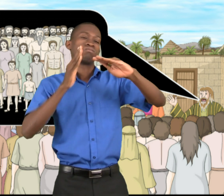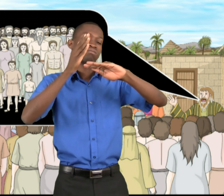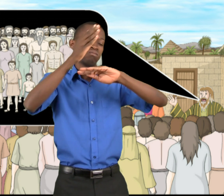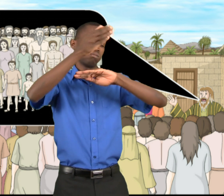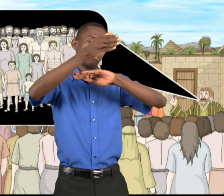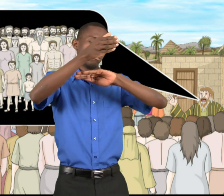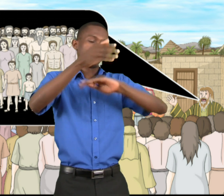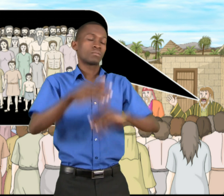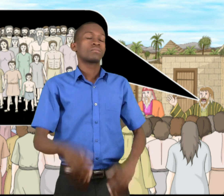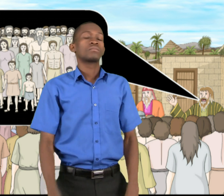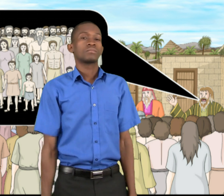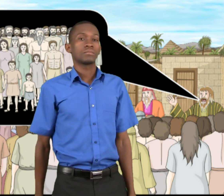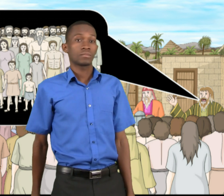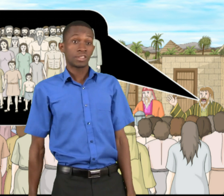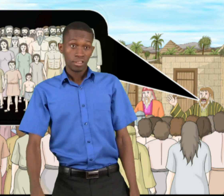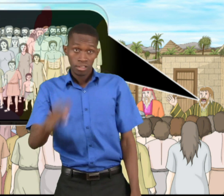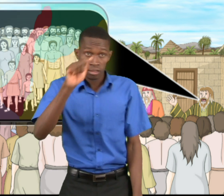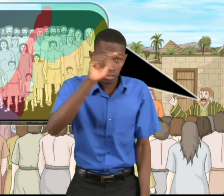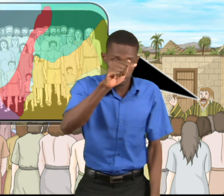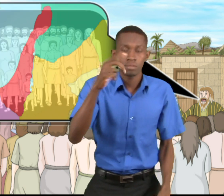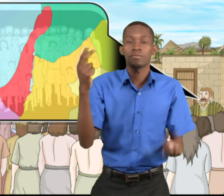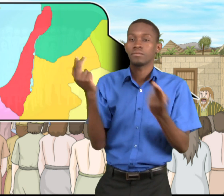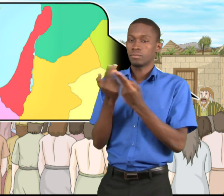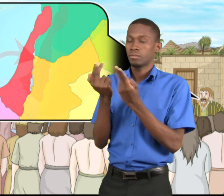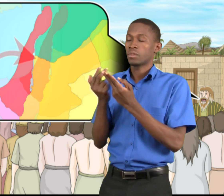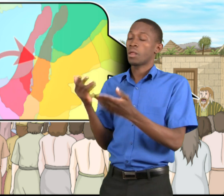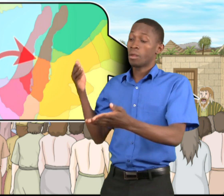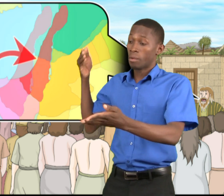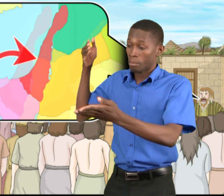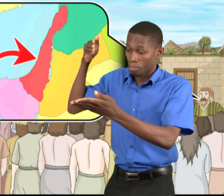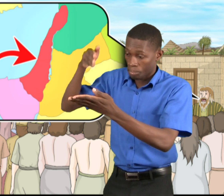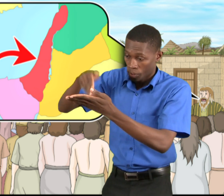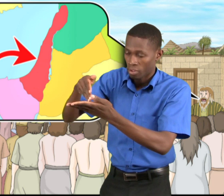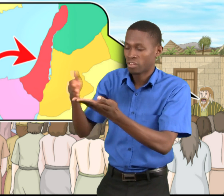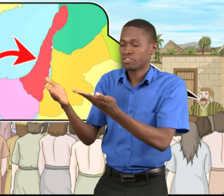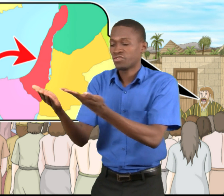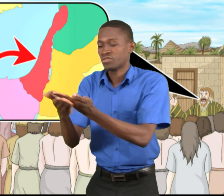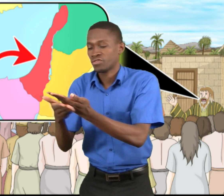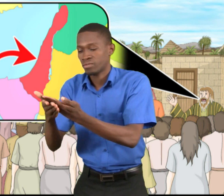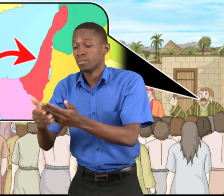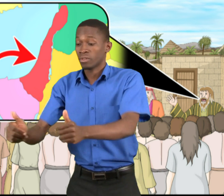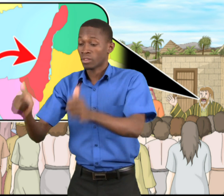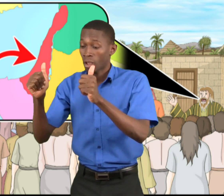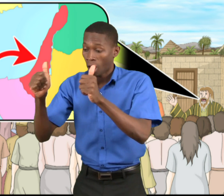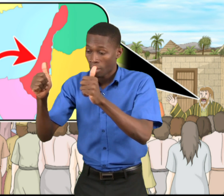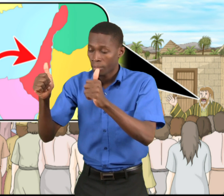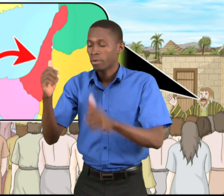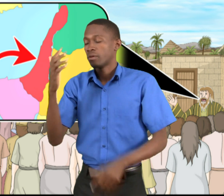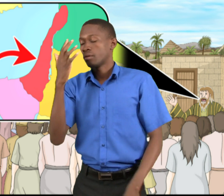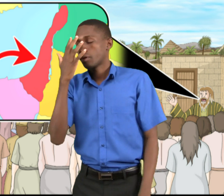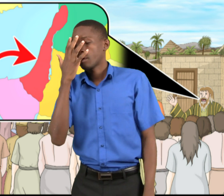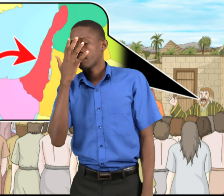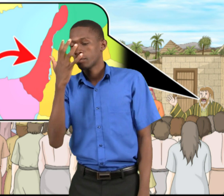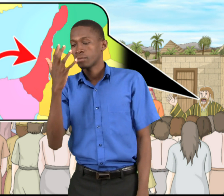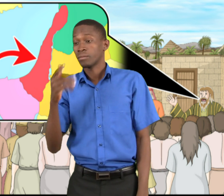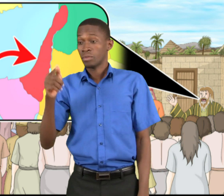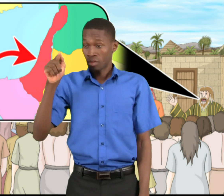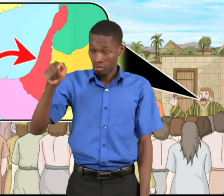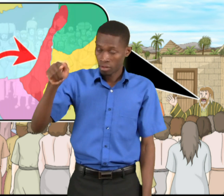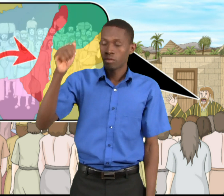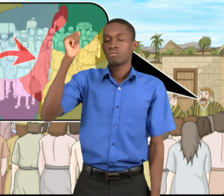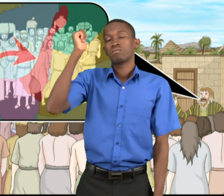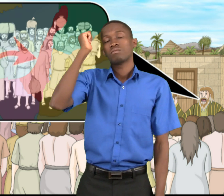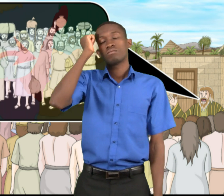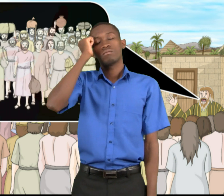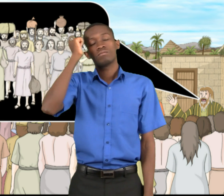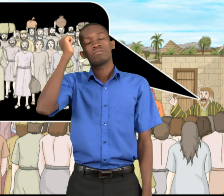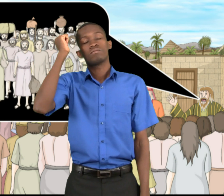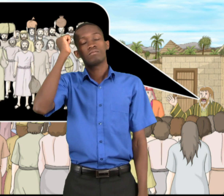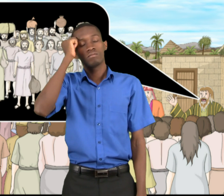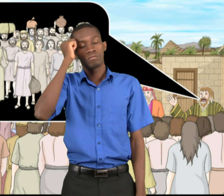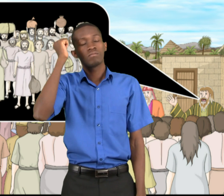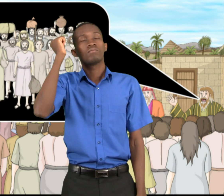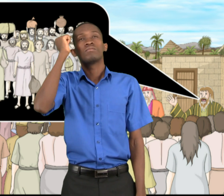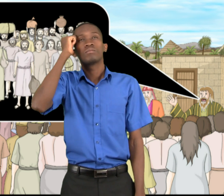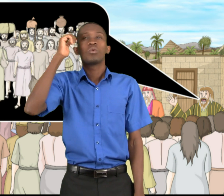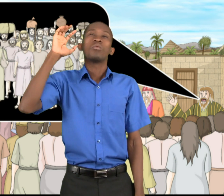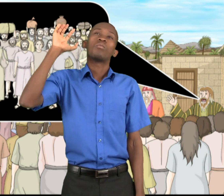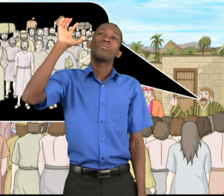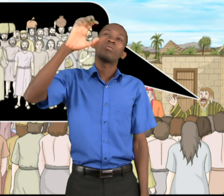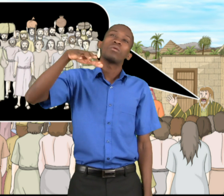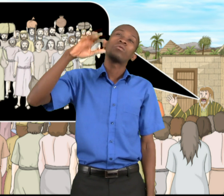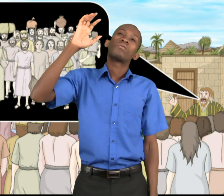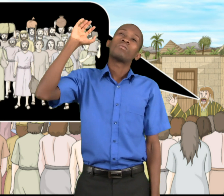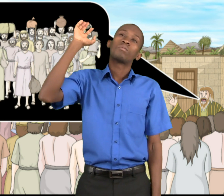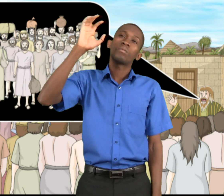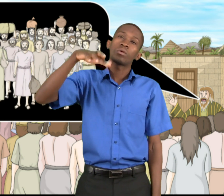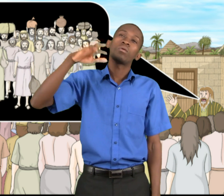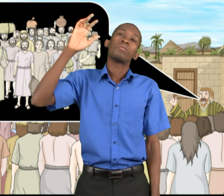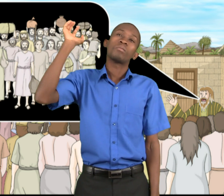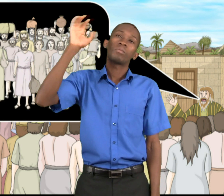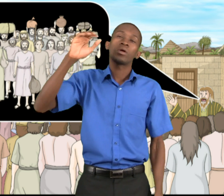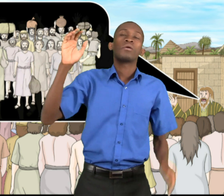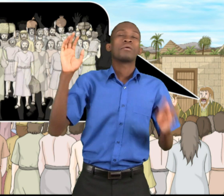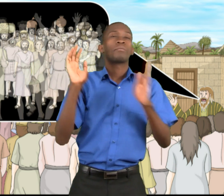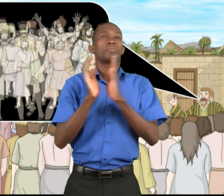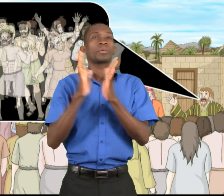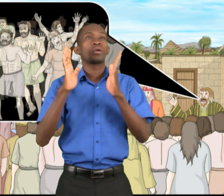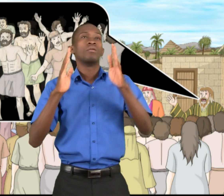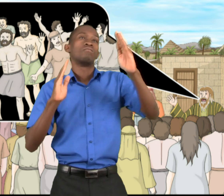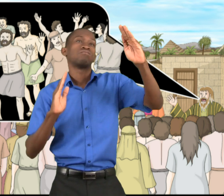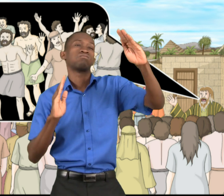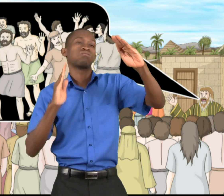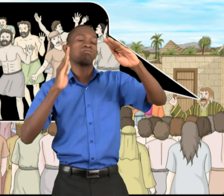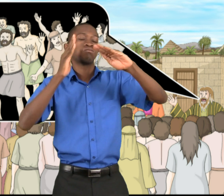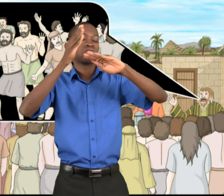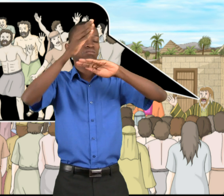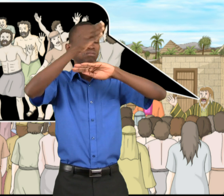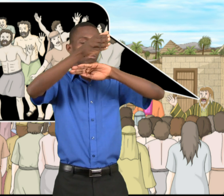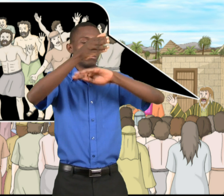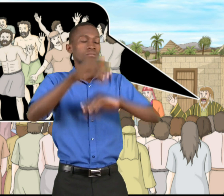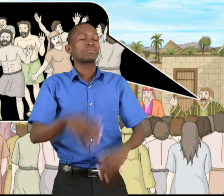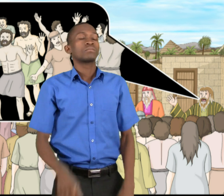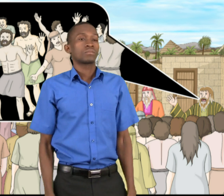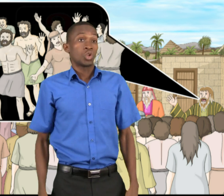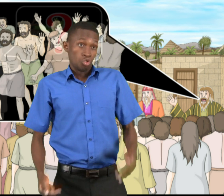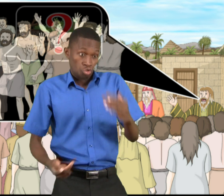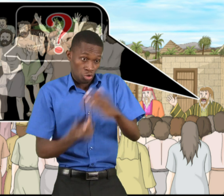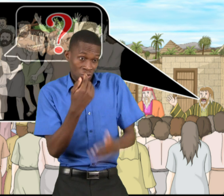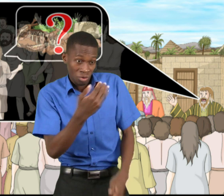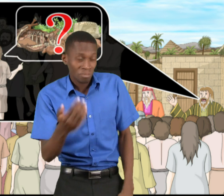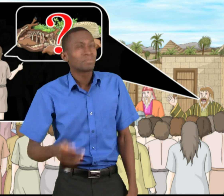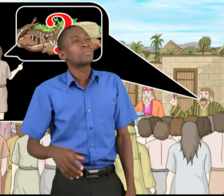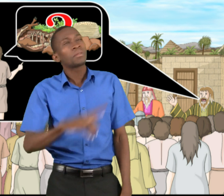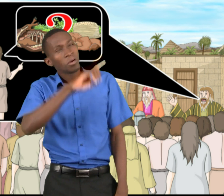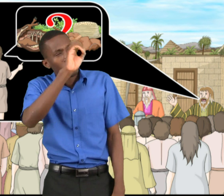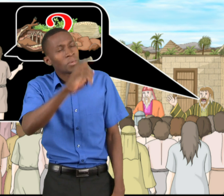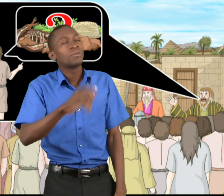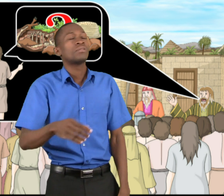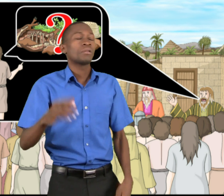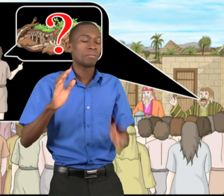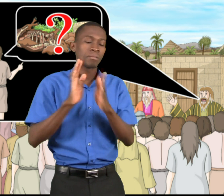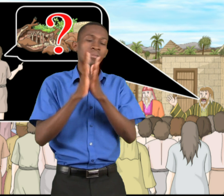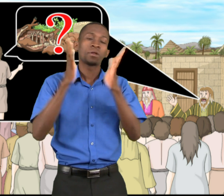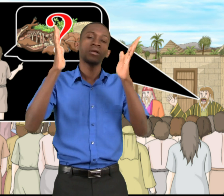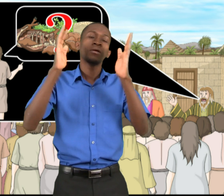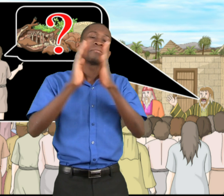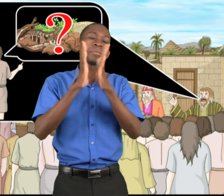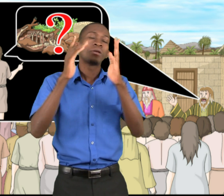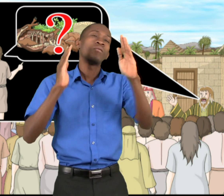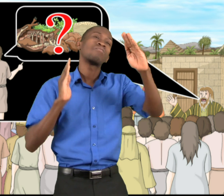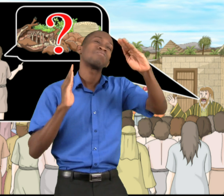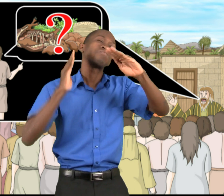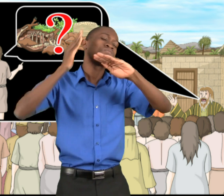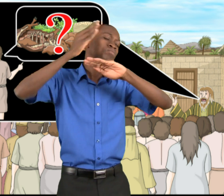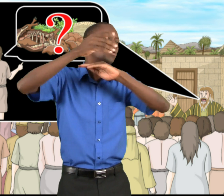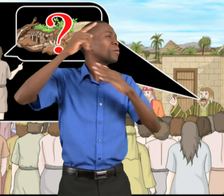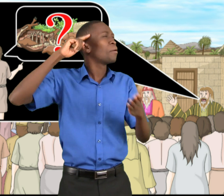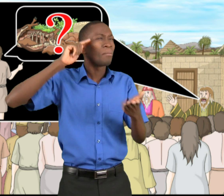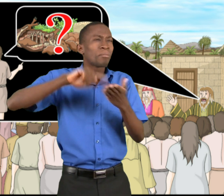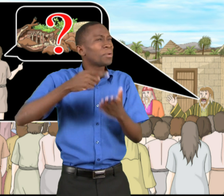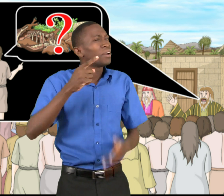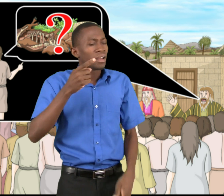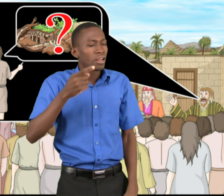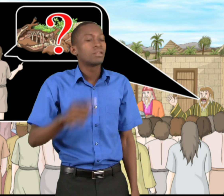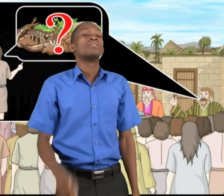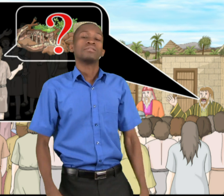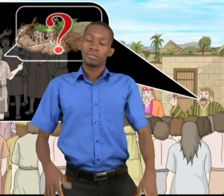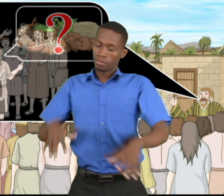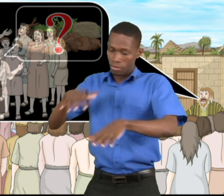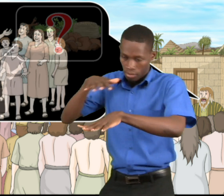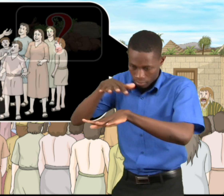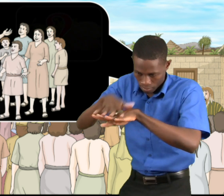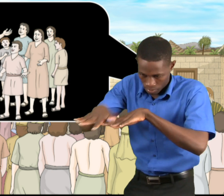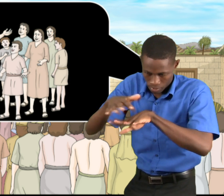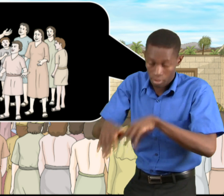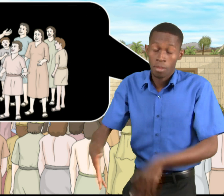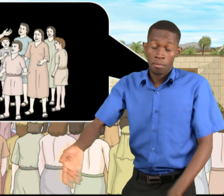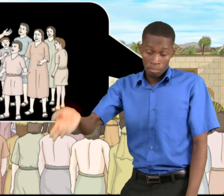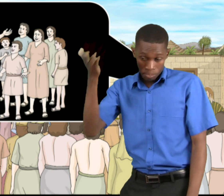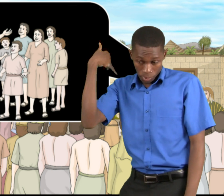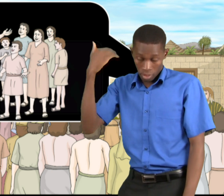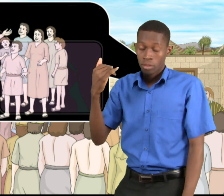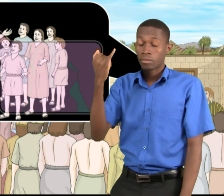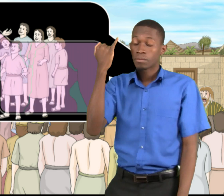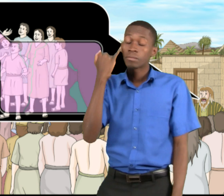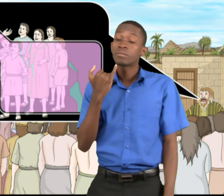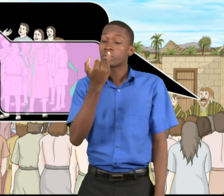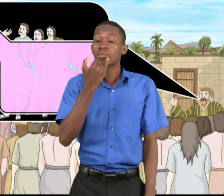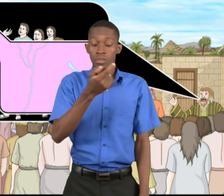When you enter the land that the LORD will give you as He promised, you are to keep this service. When your children ask you, ‘What does this service mean to you?’